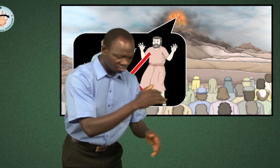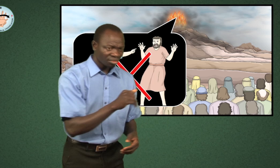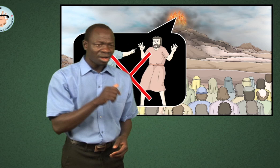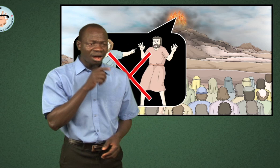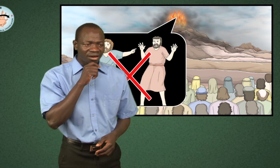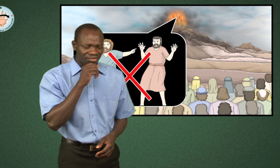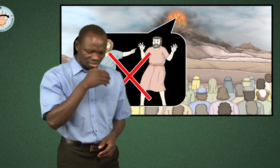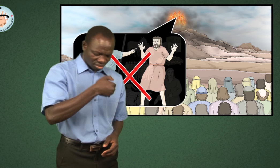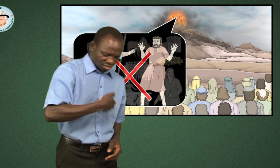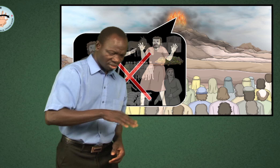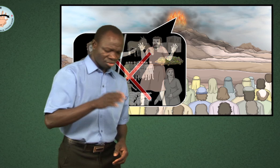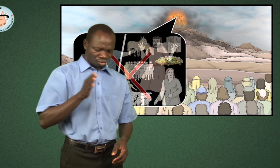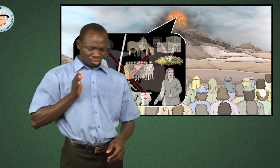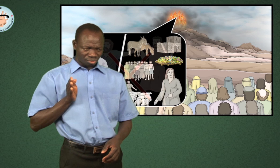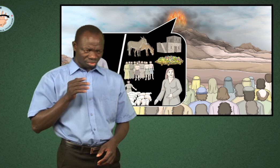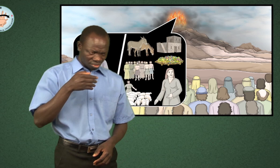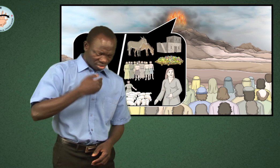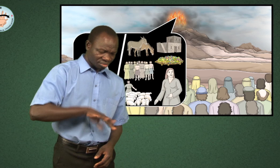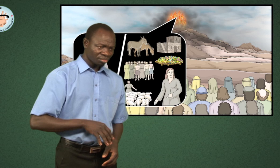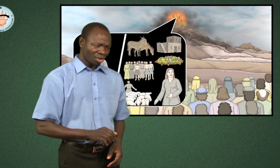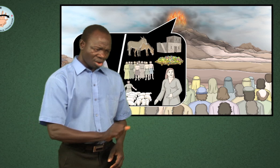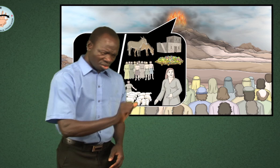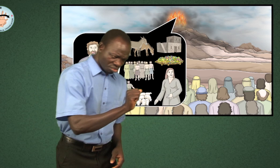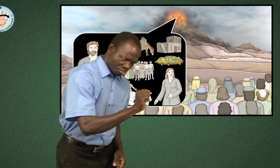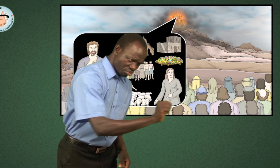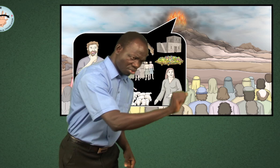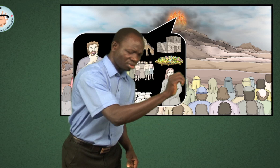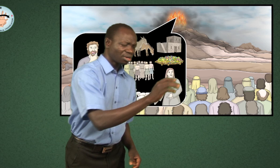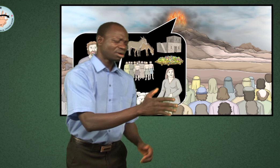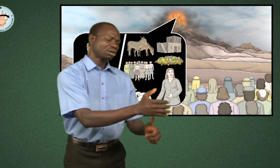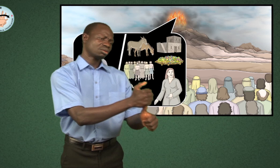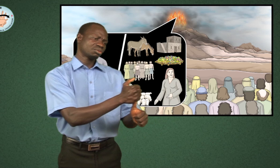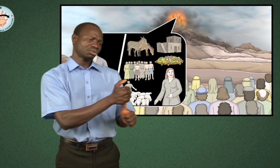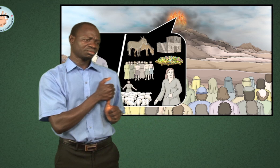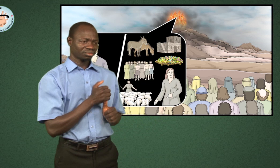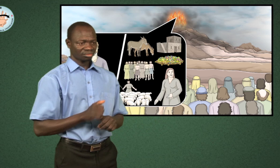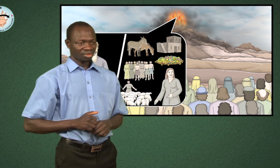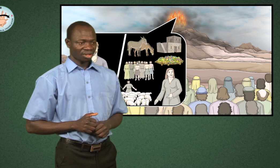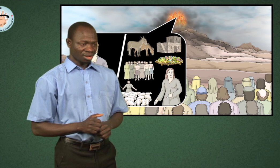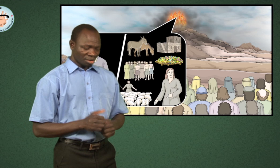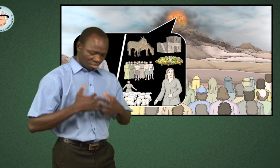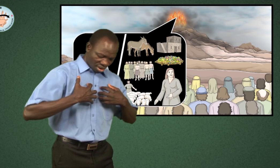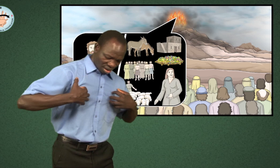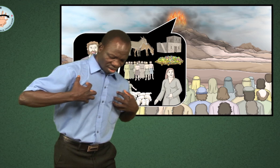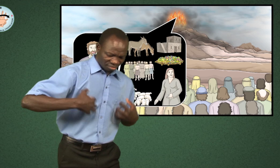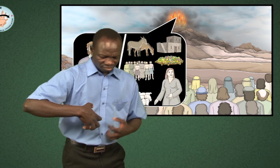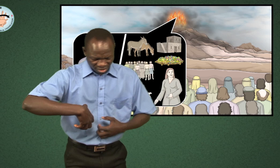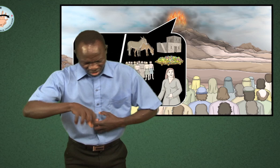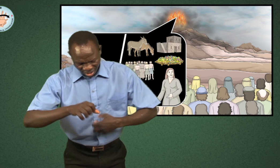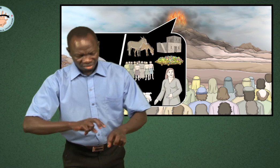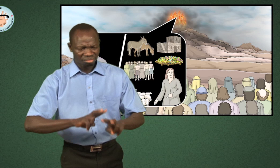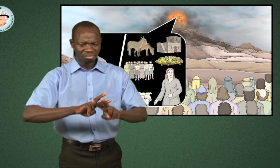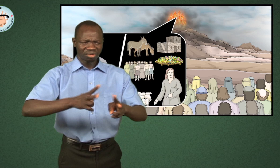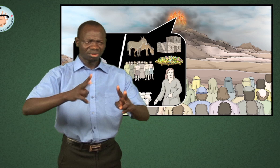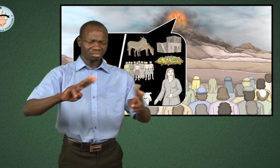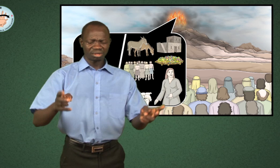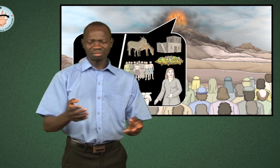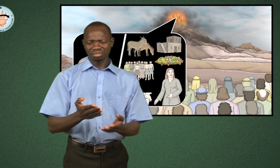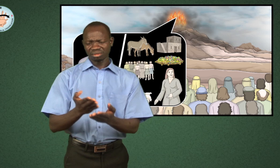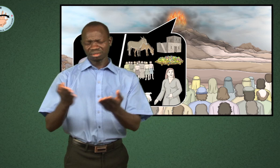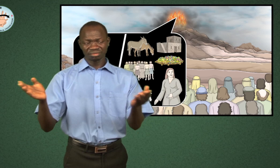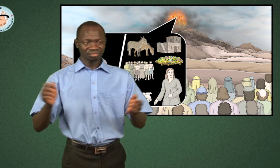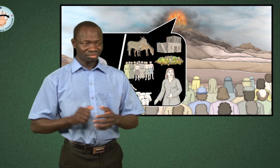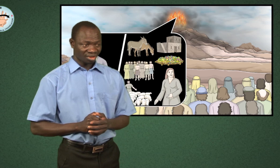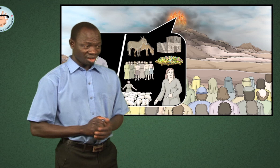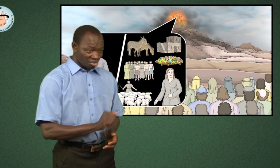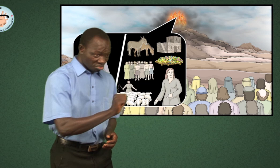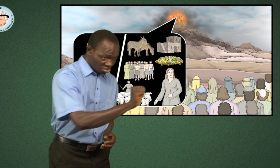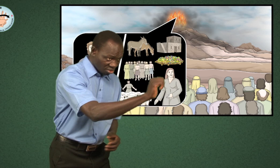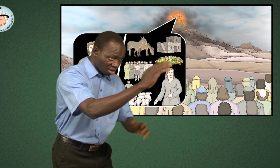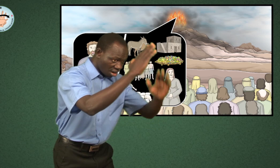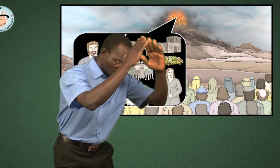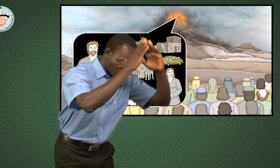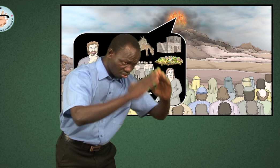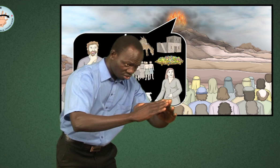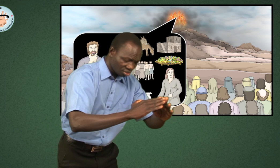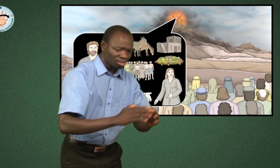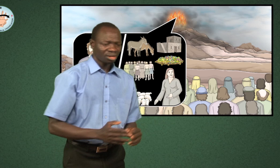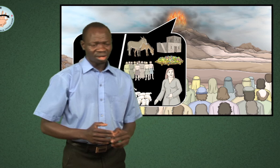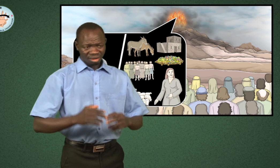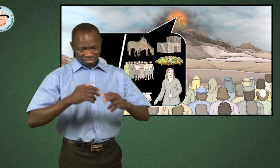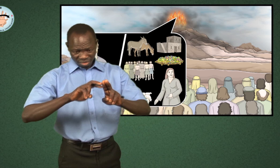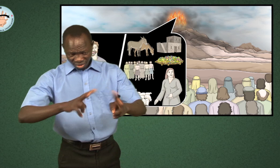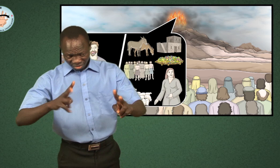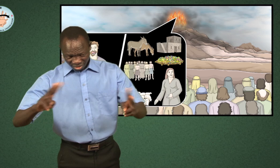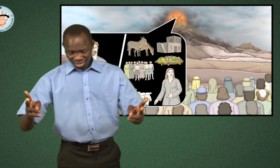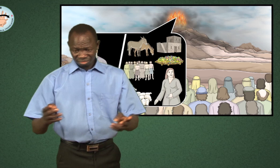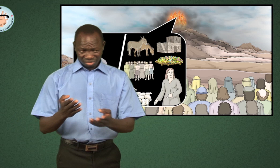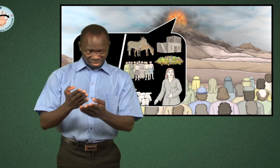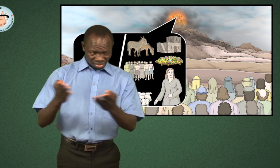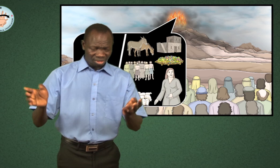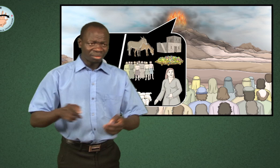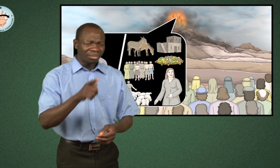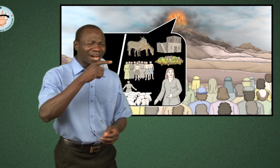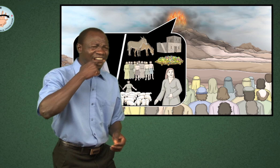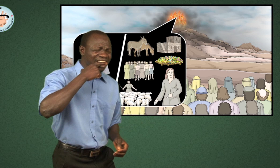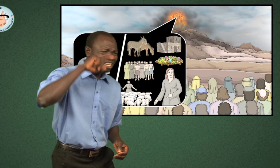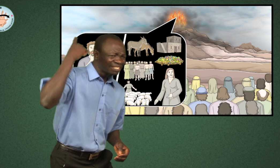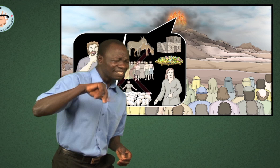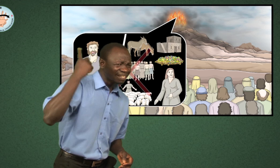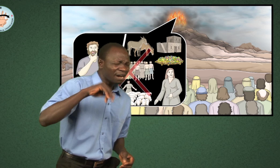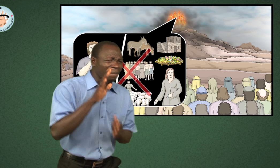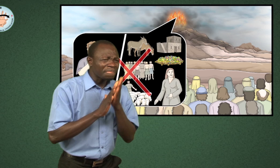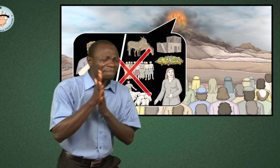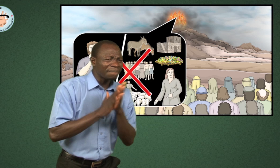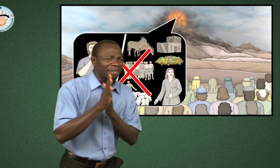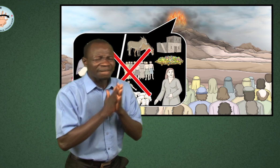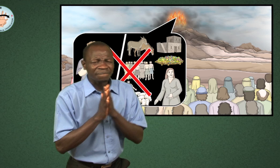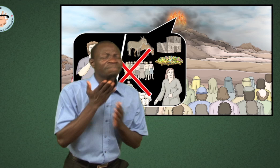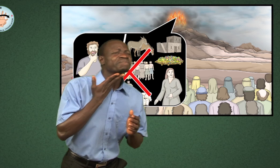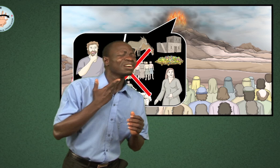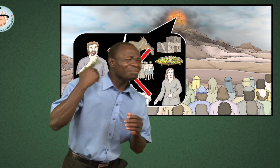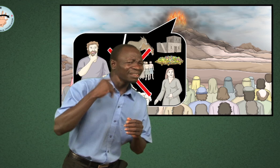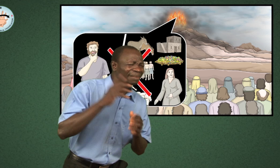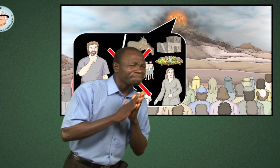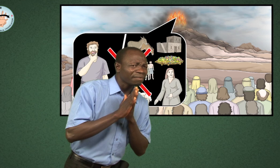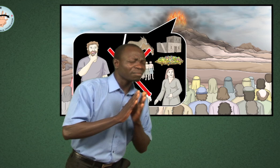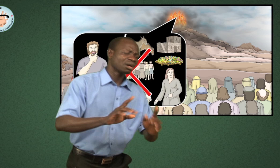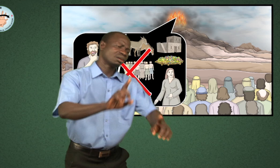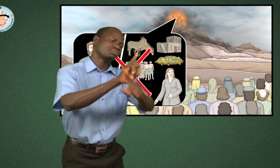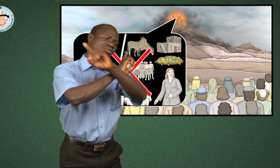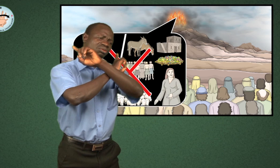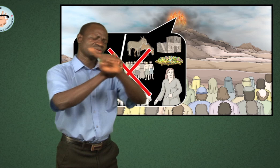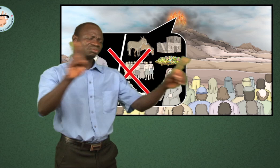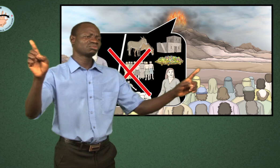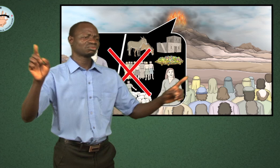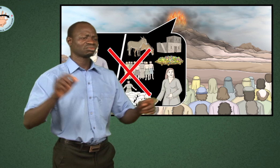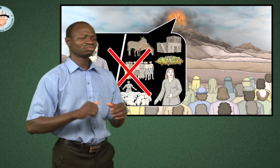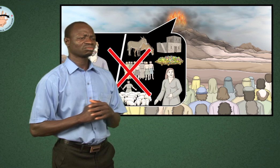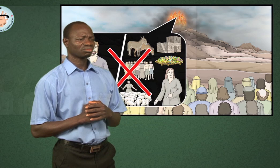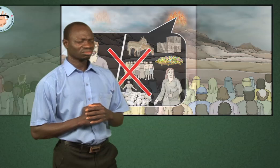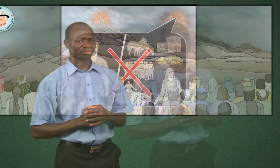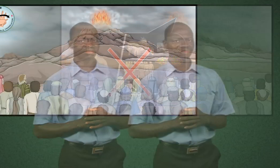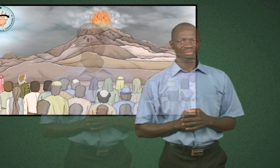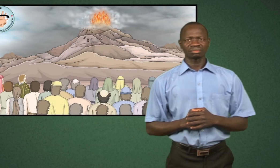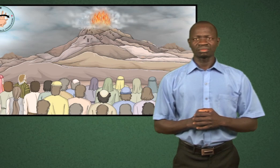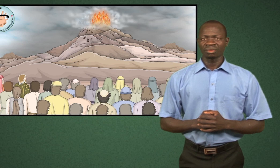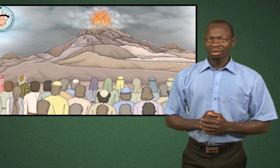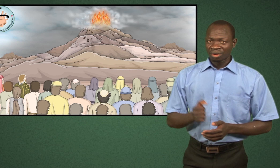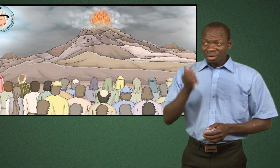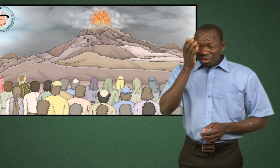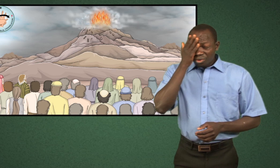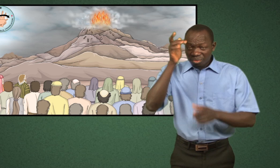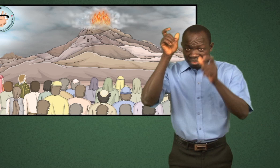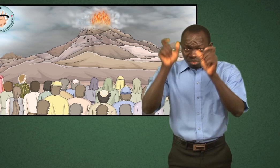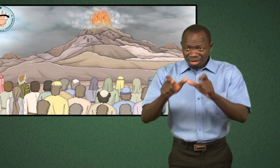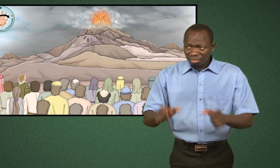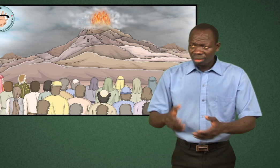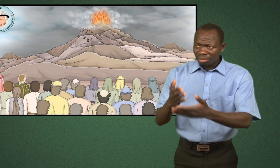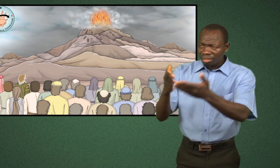You shall not covet your neighbor’s house. You shall not covet your neighbor’s wife, or his manservant or maidservant, or his ox or donkey, or anything that belongs to your neighbor.”